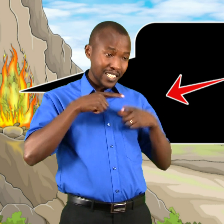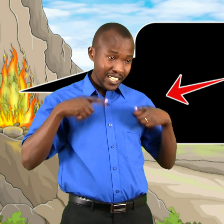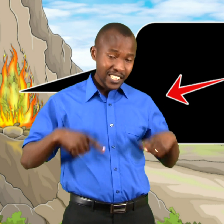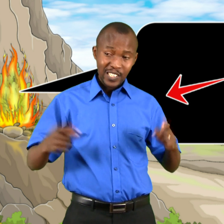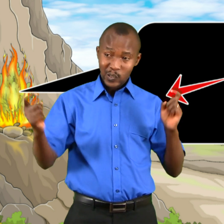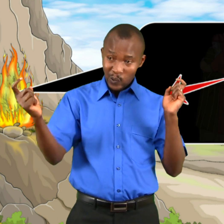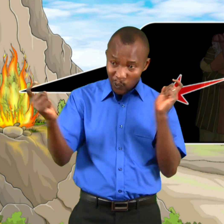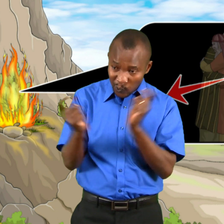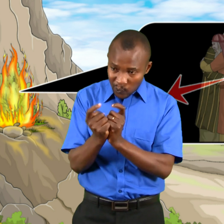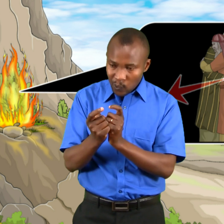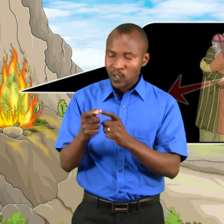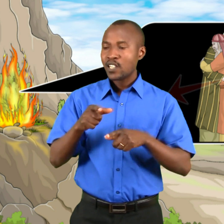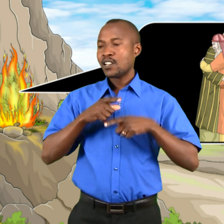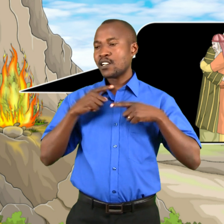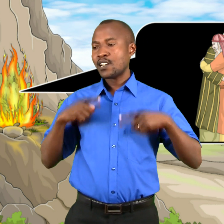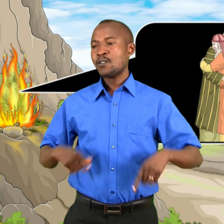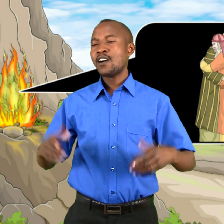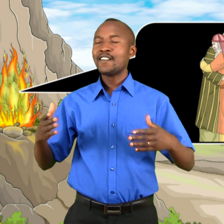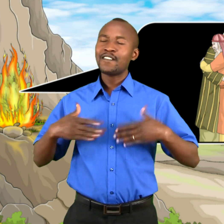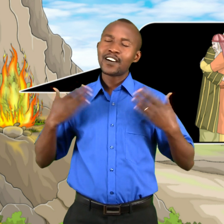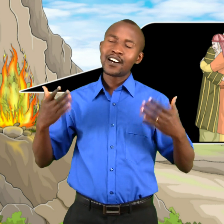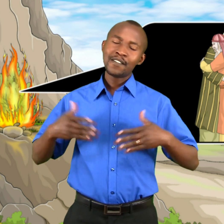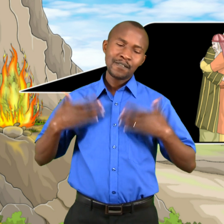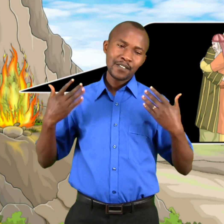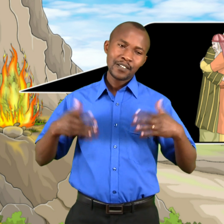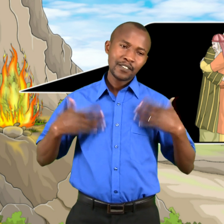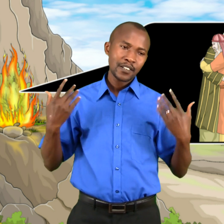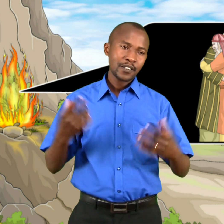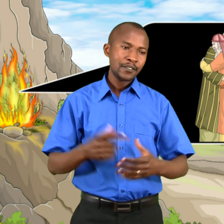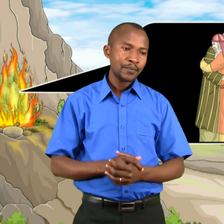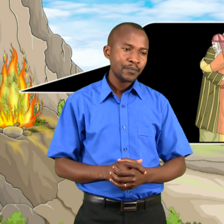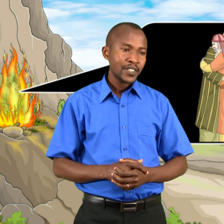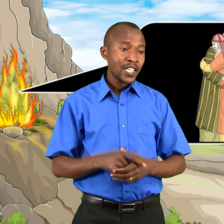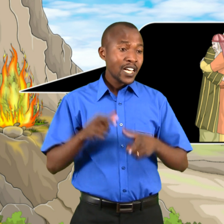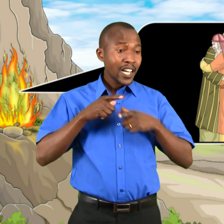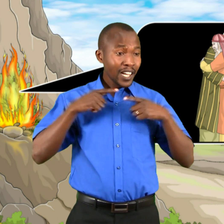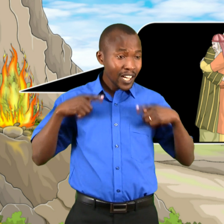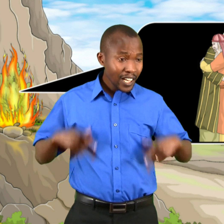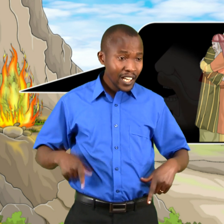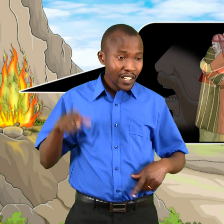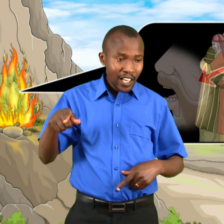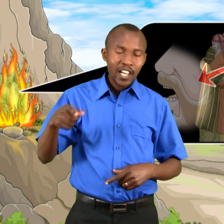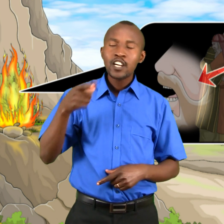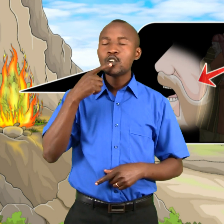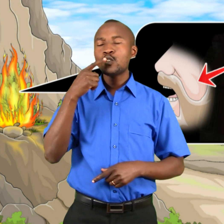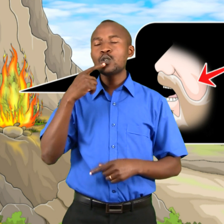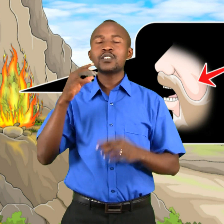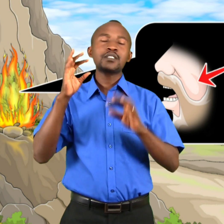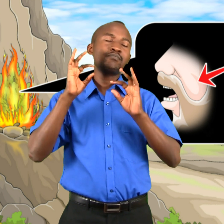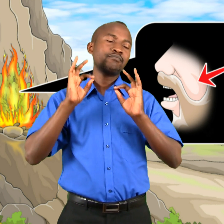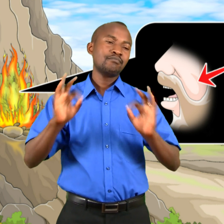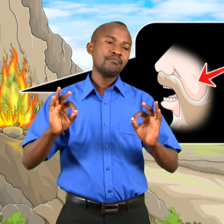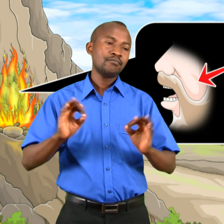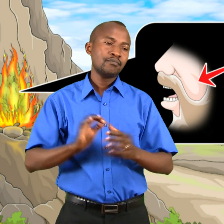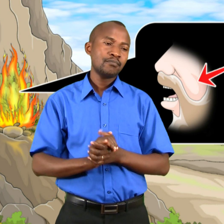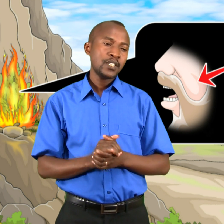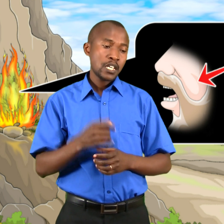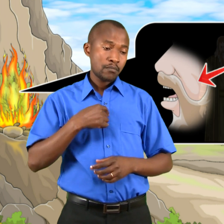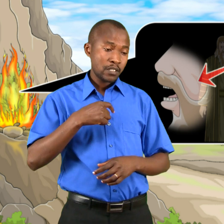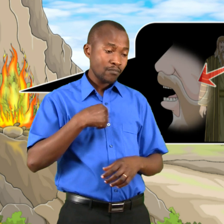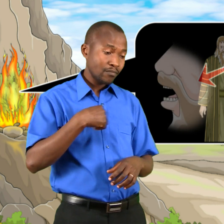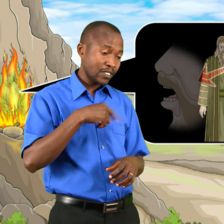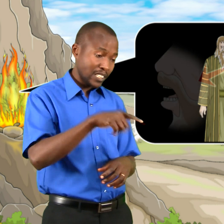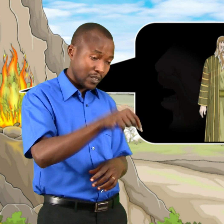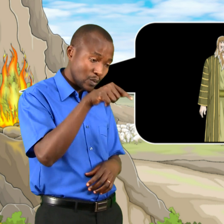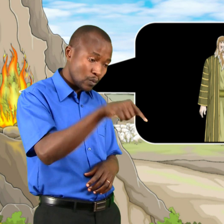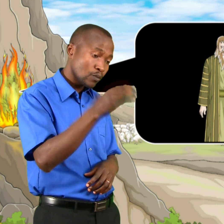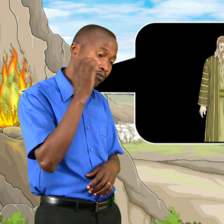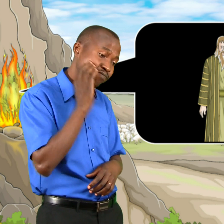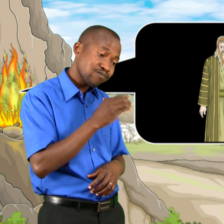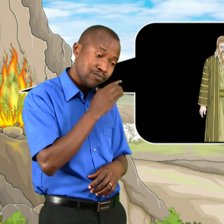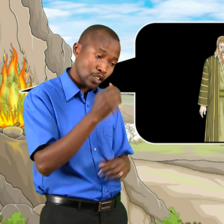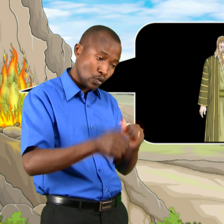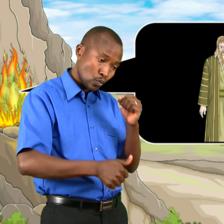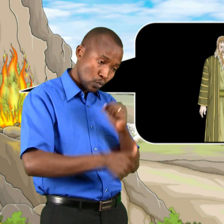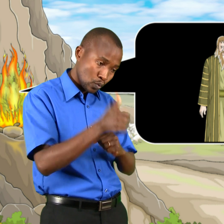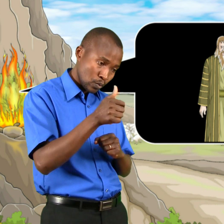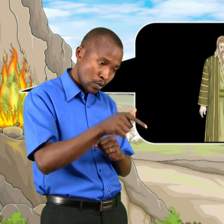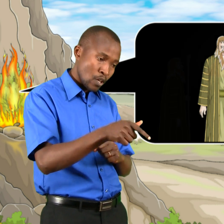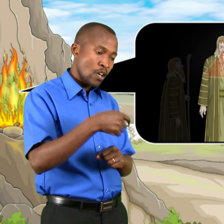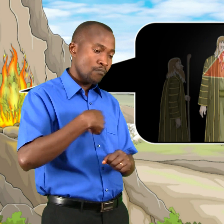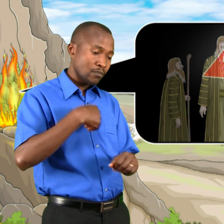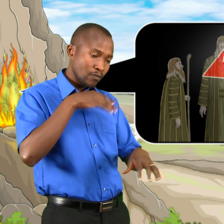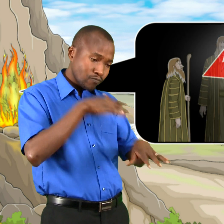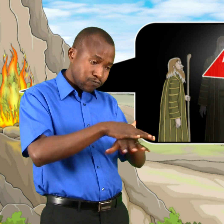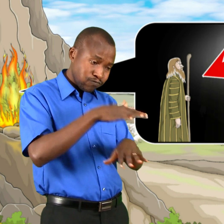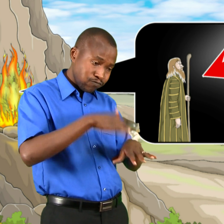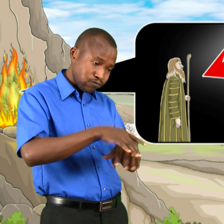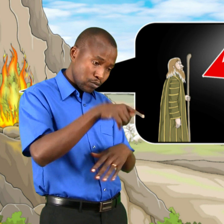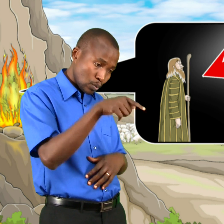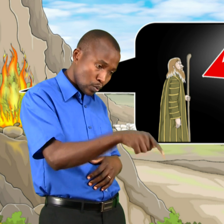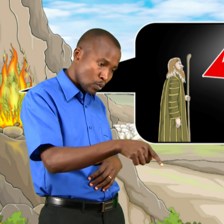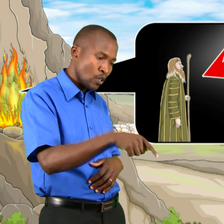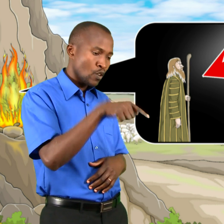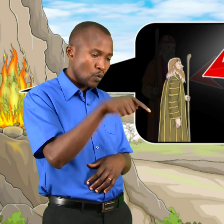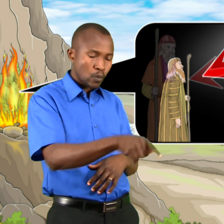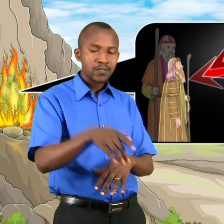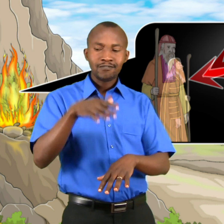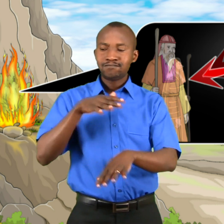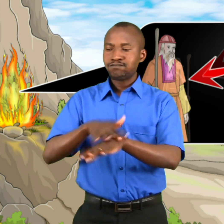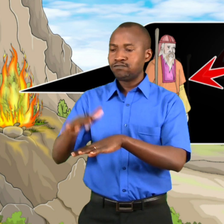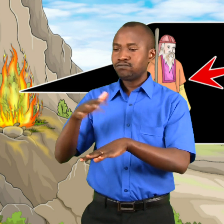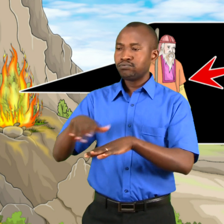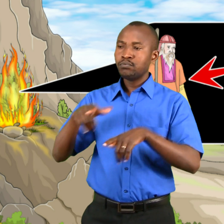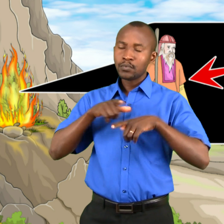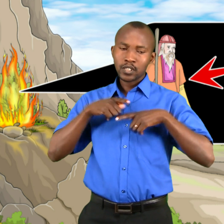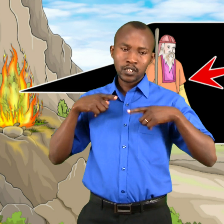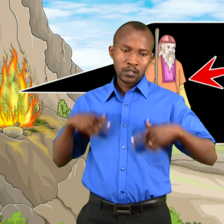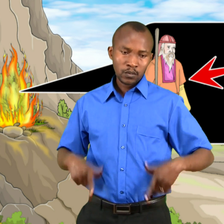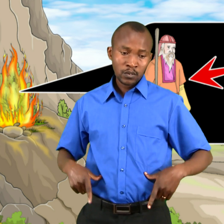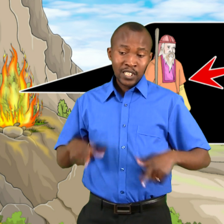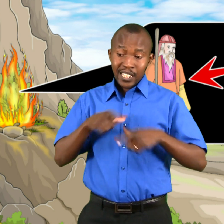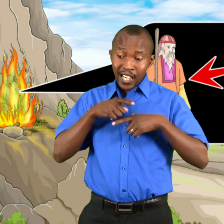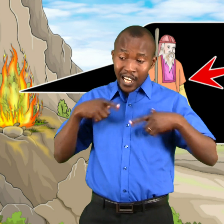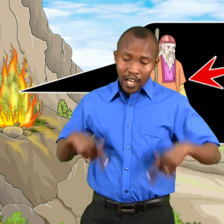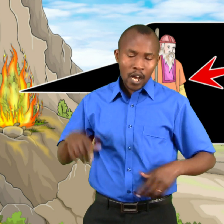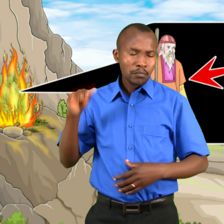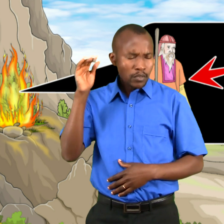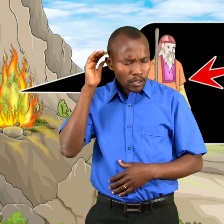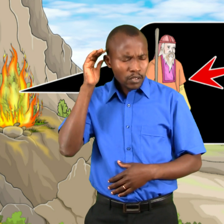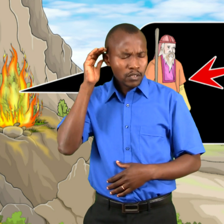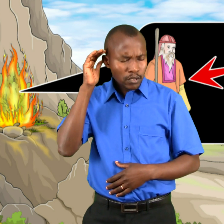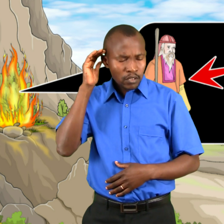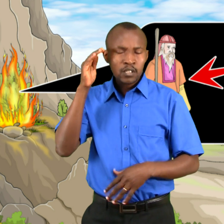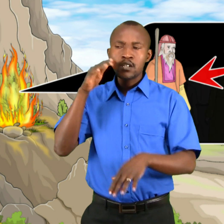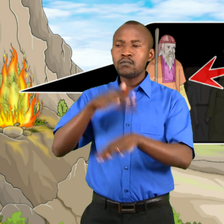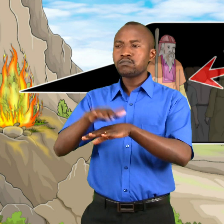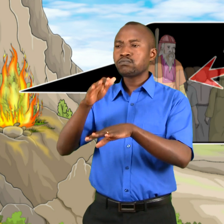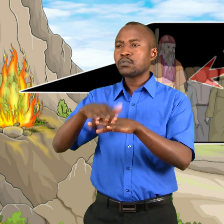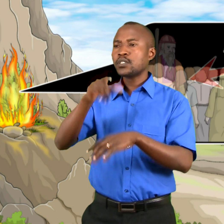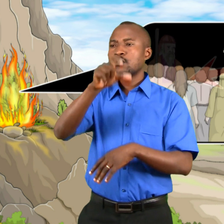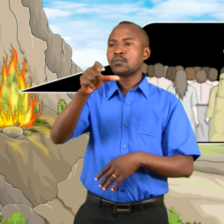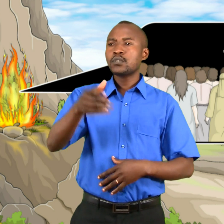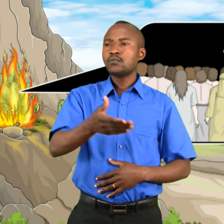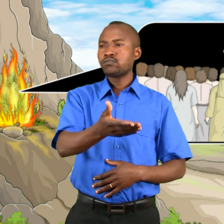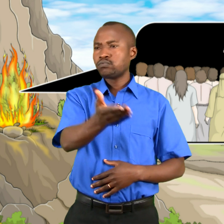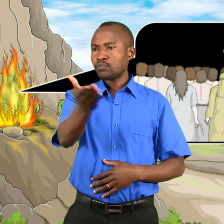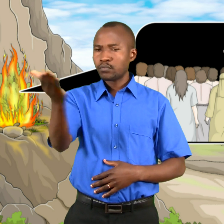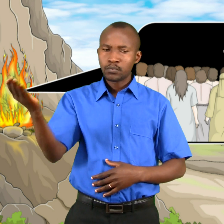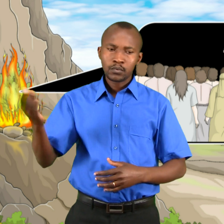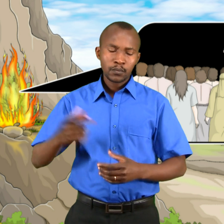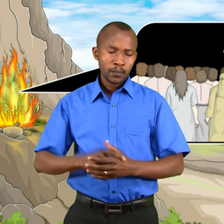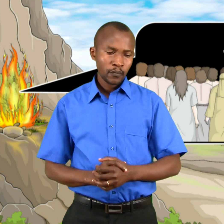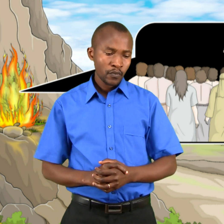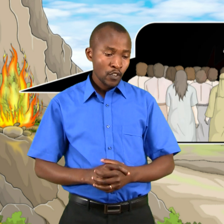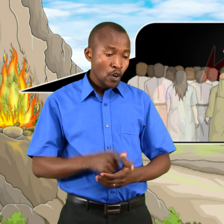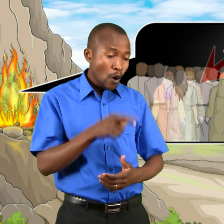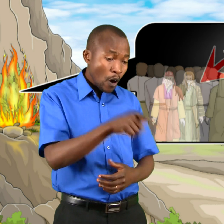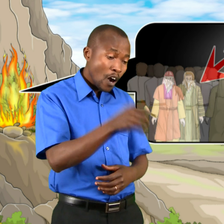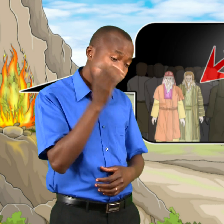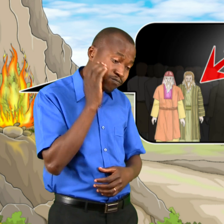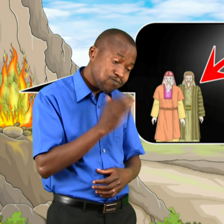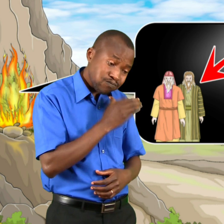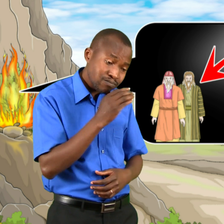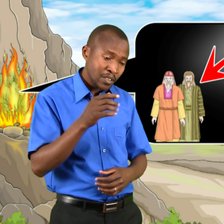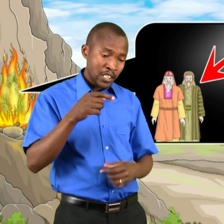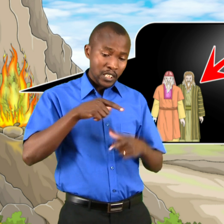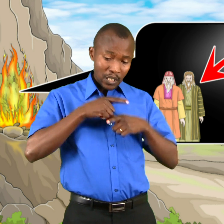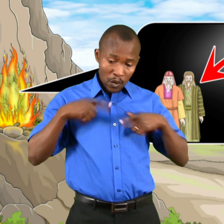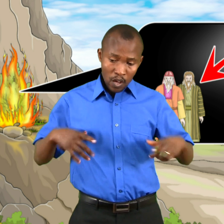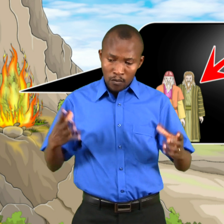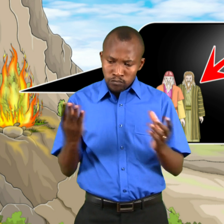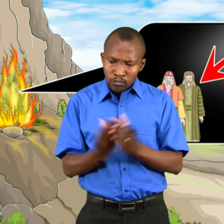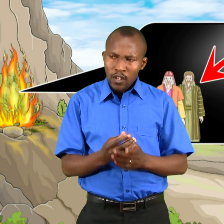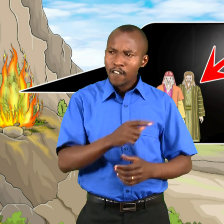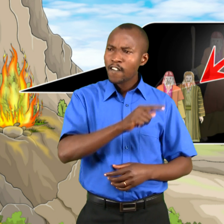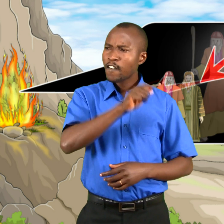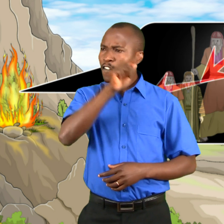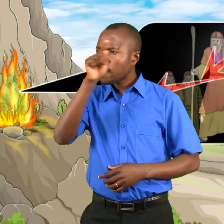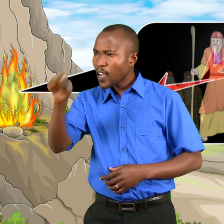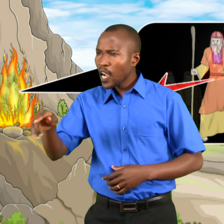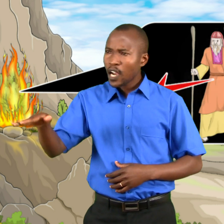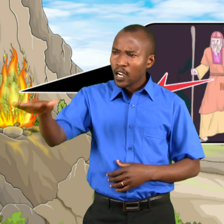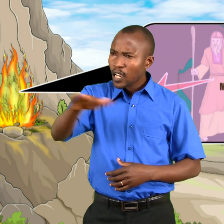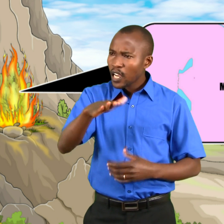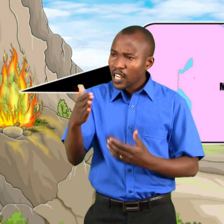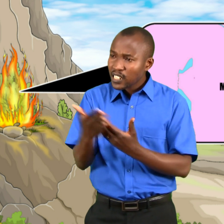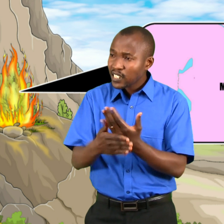When he sees you, he will be glad in his heart. You are to speak to him and put the words in his mouth. I will help both of you to speak, and I will teach you what to do.